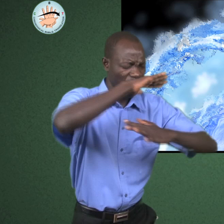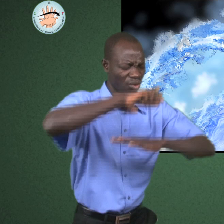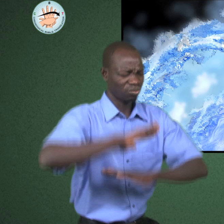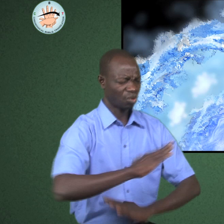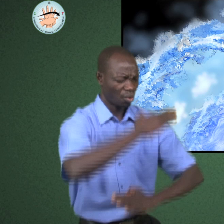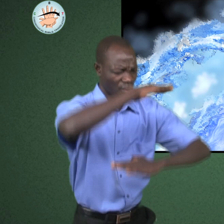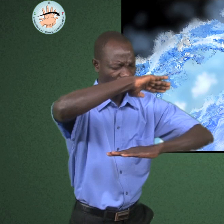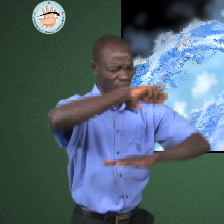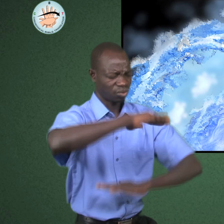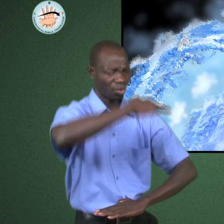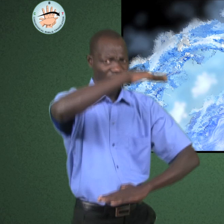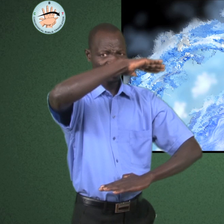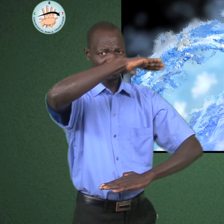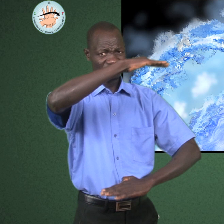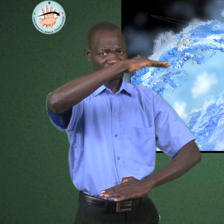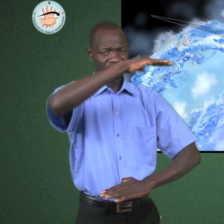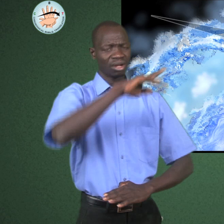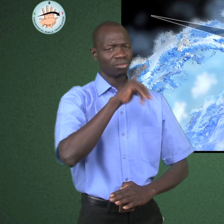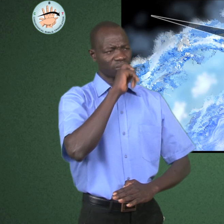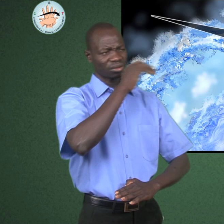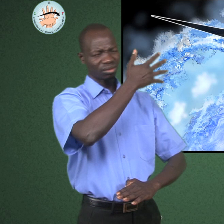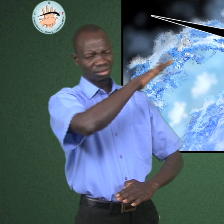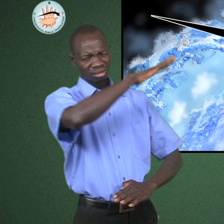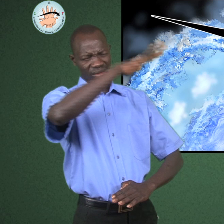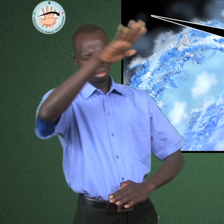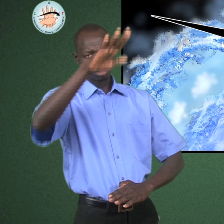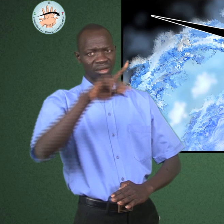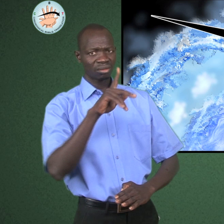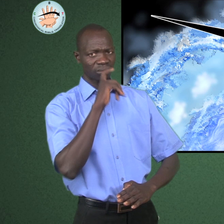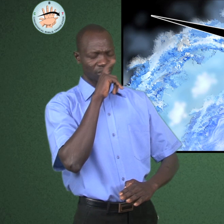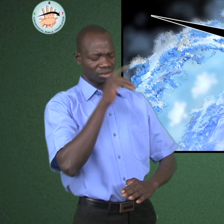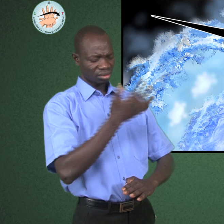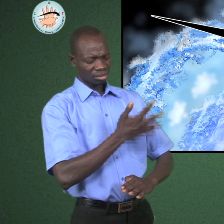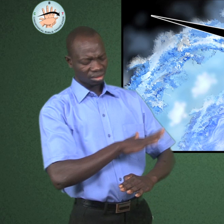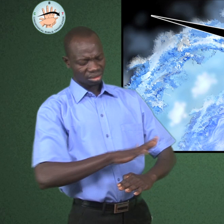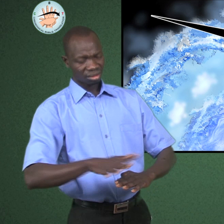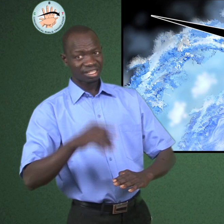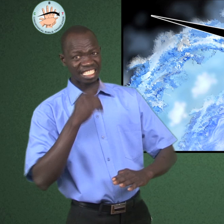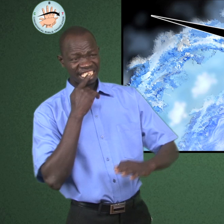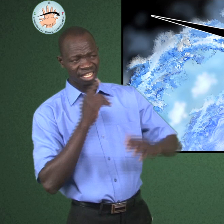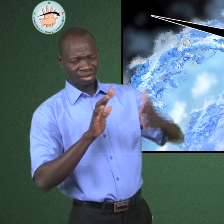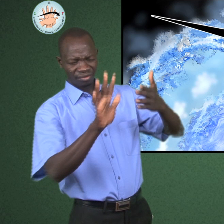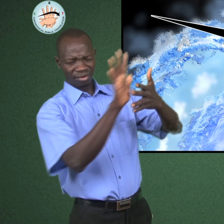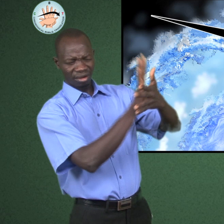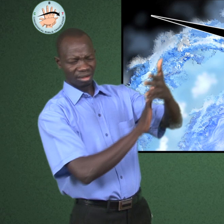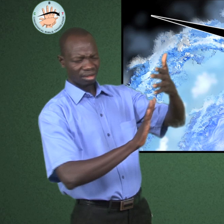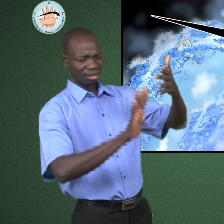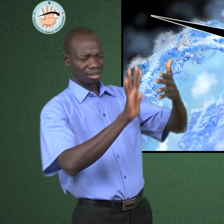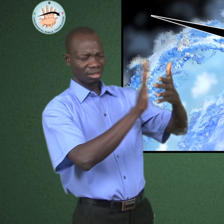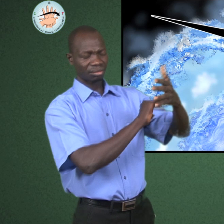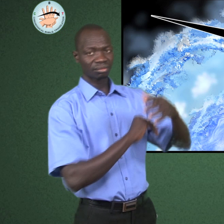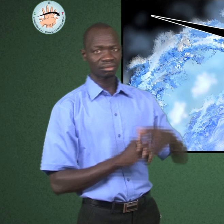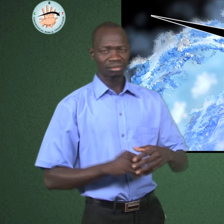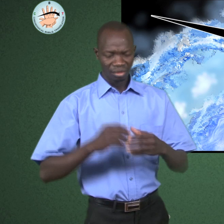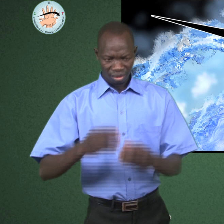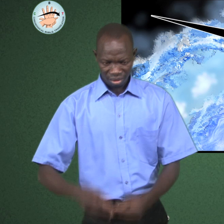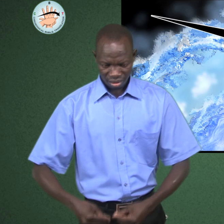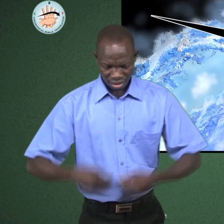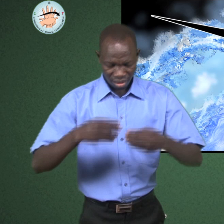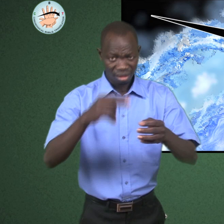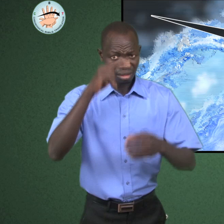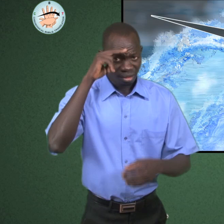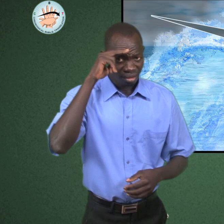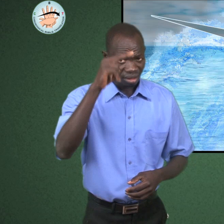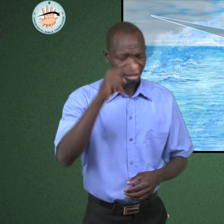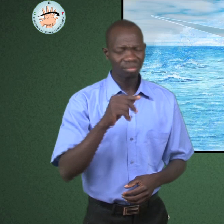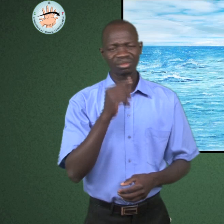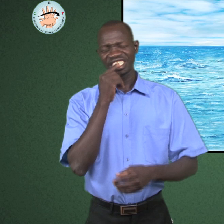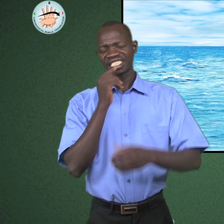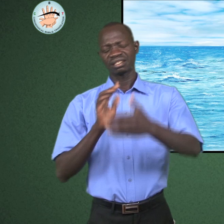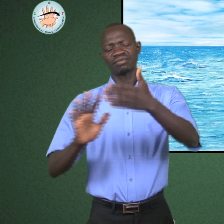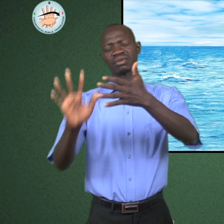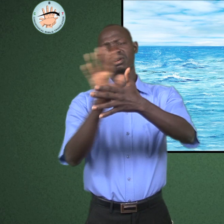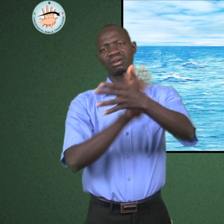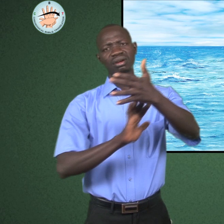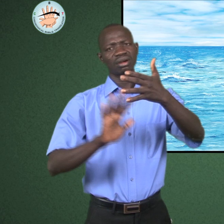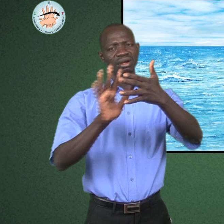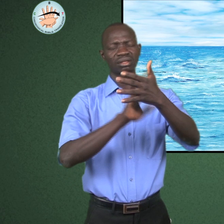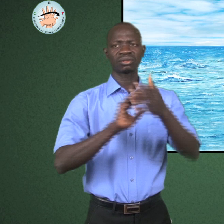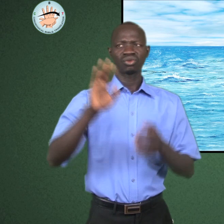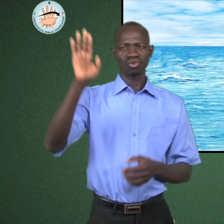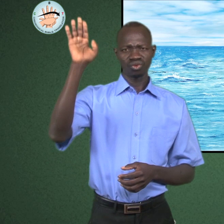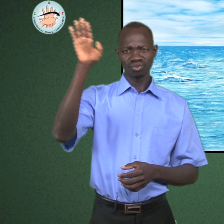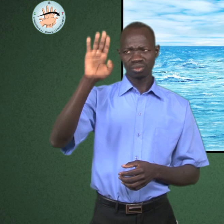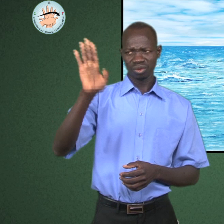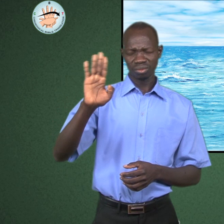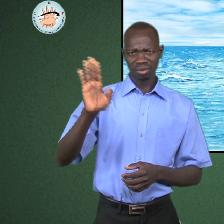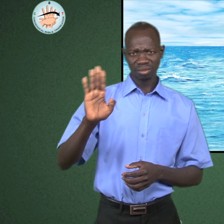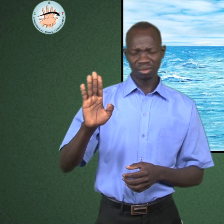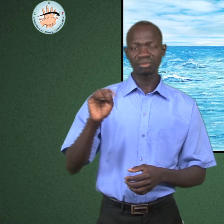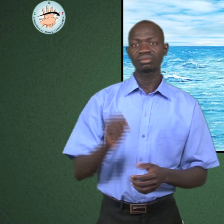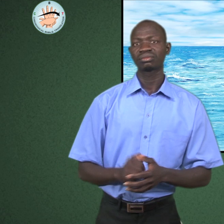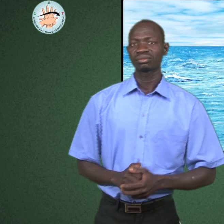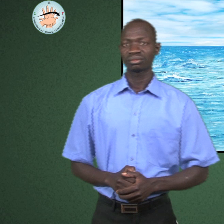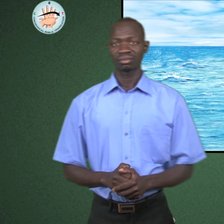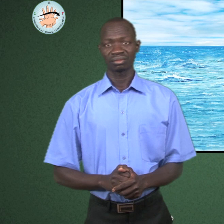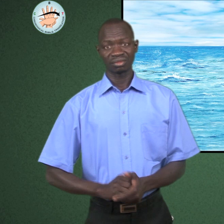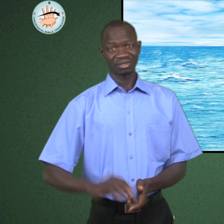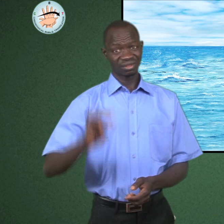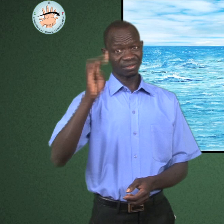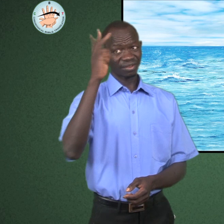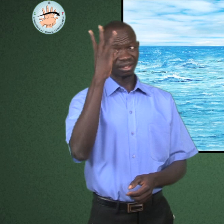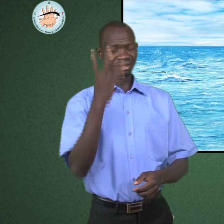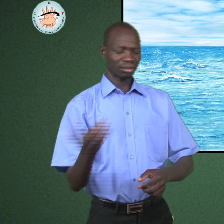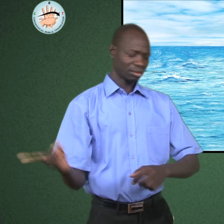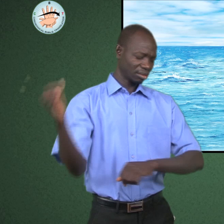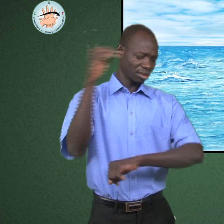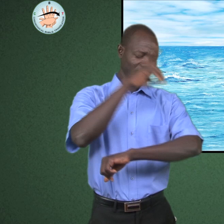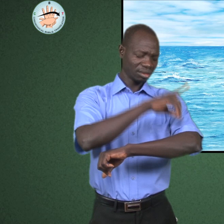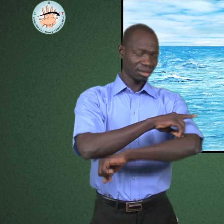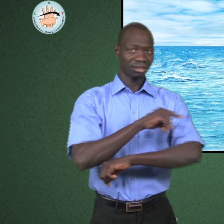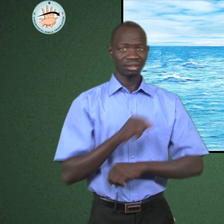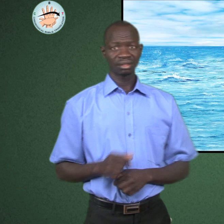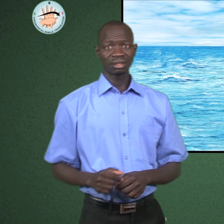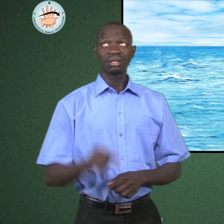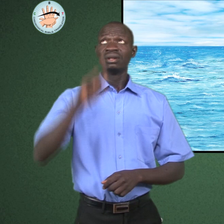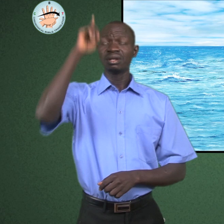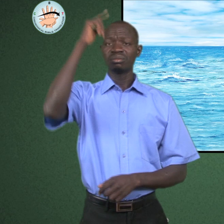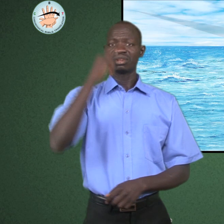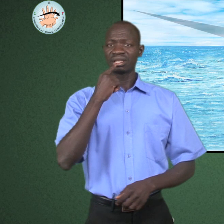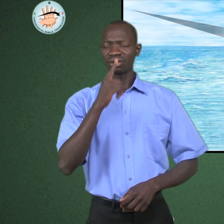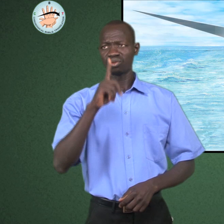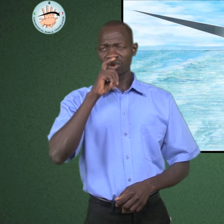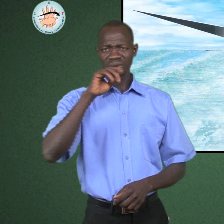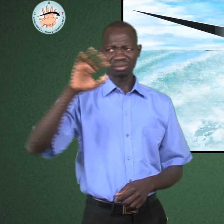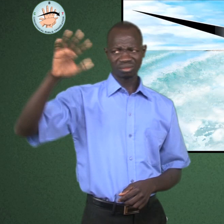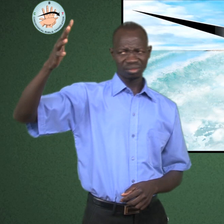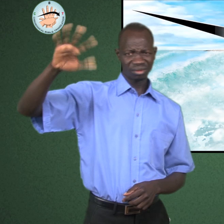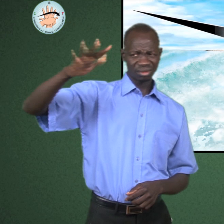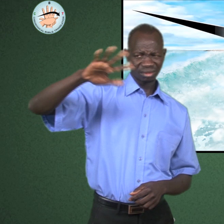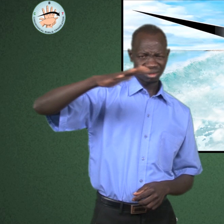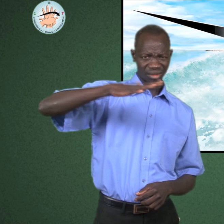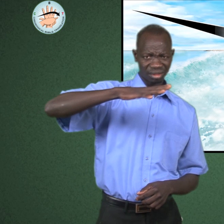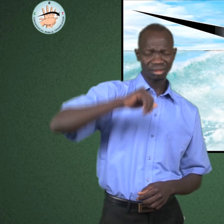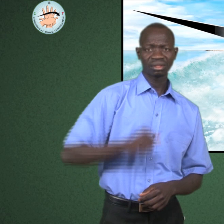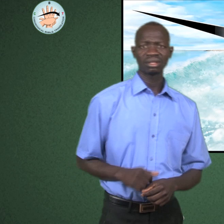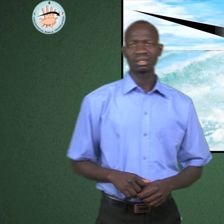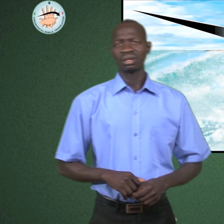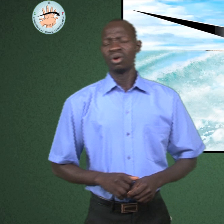God called the expanse “sky.” And there was evening, and there was morning—the second day.